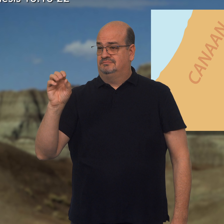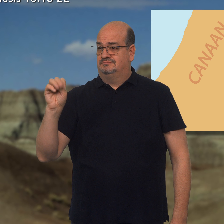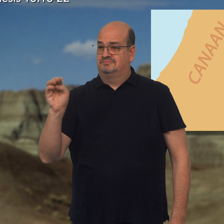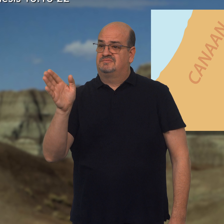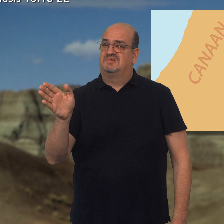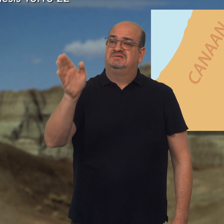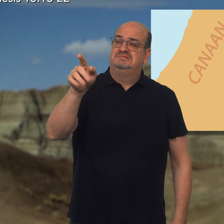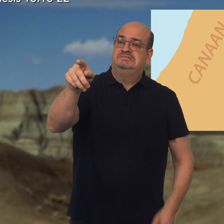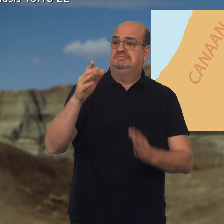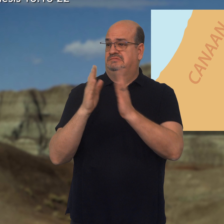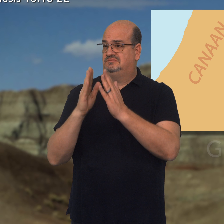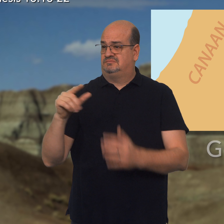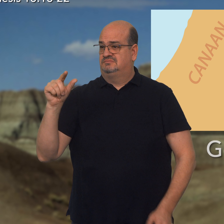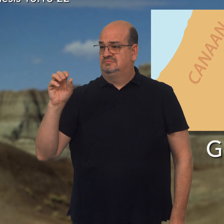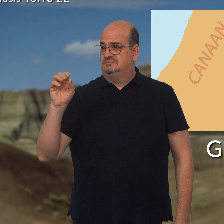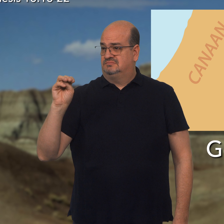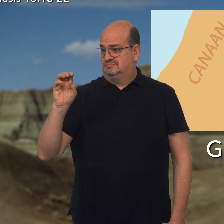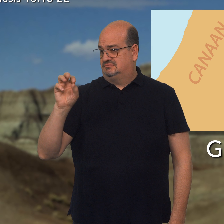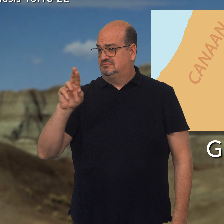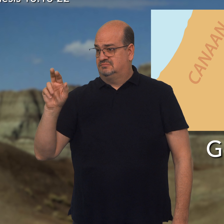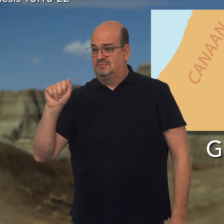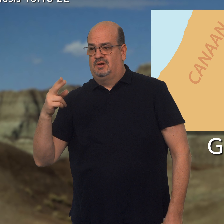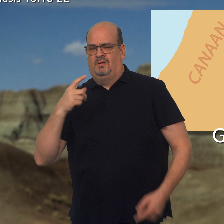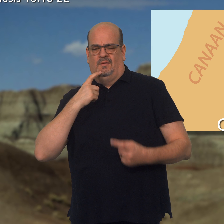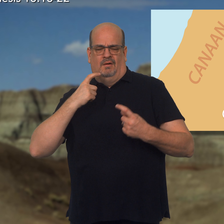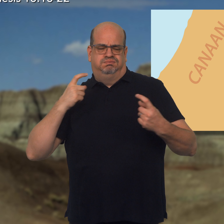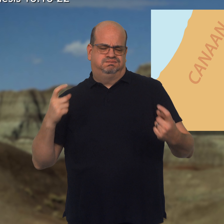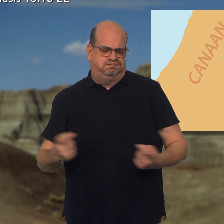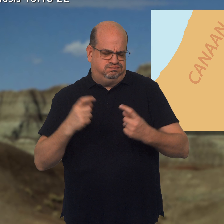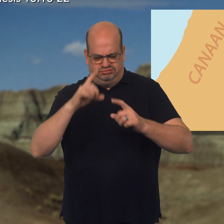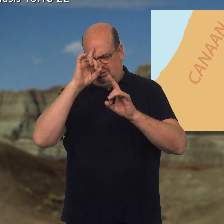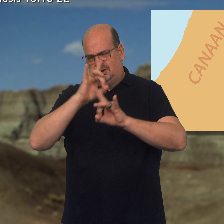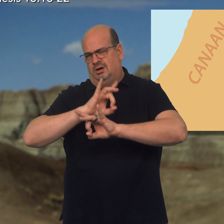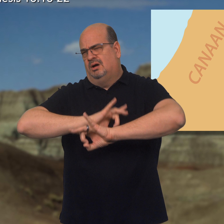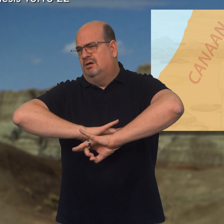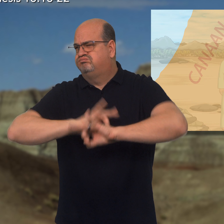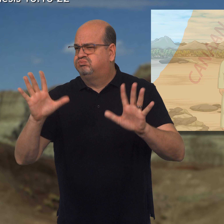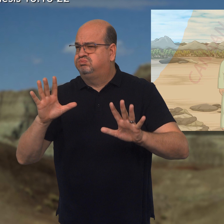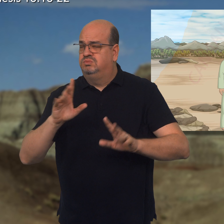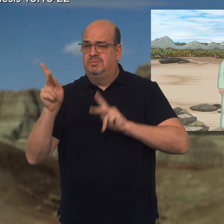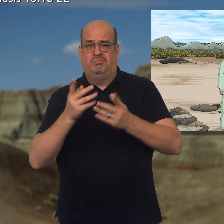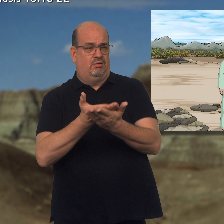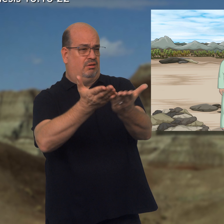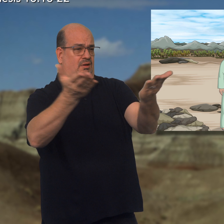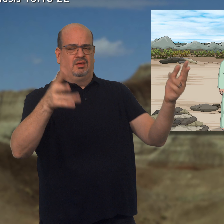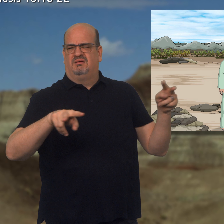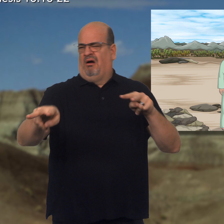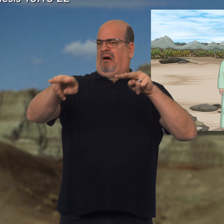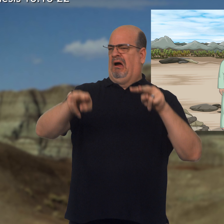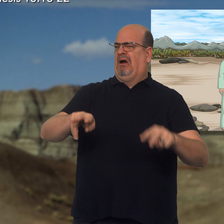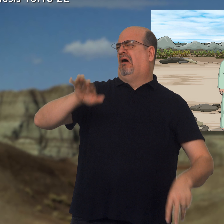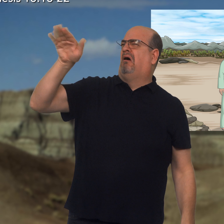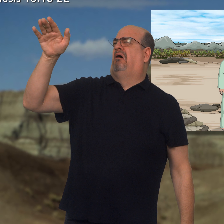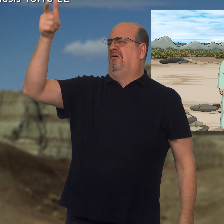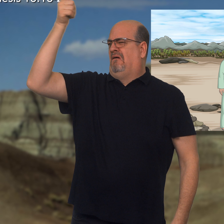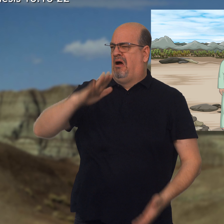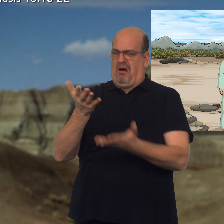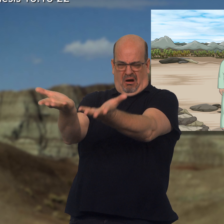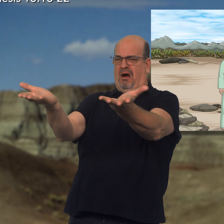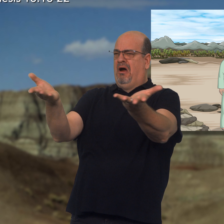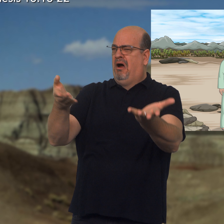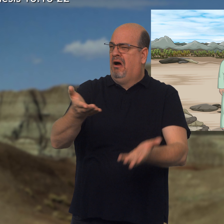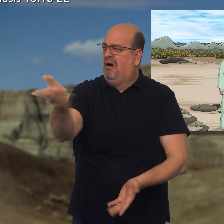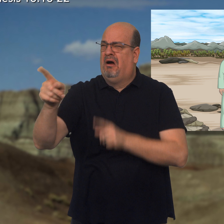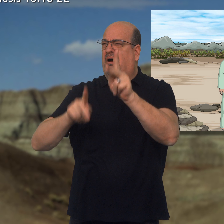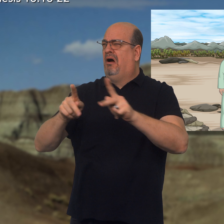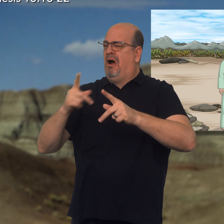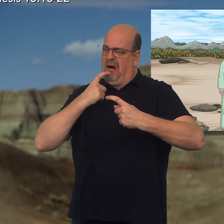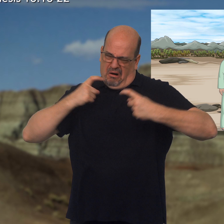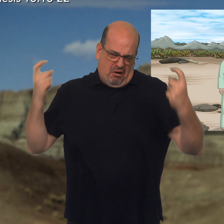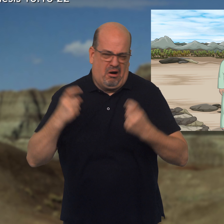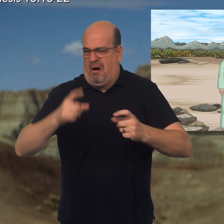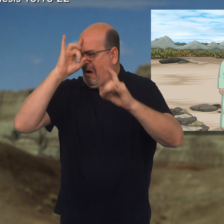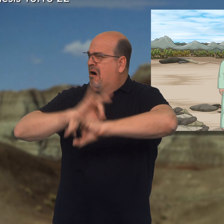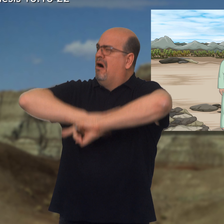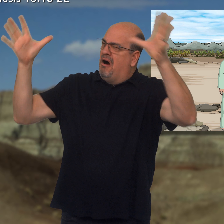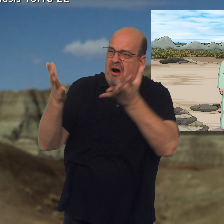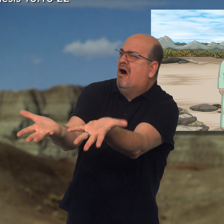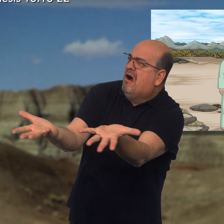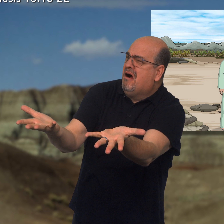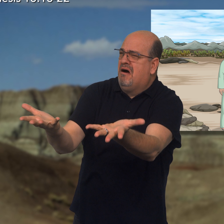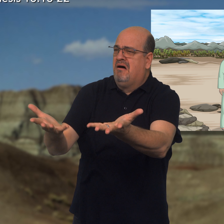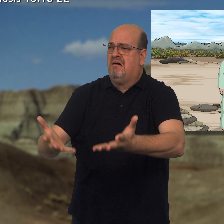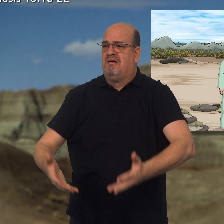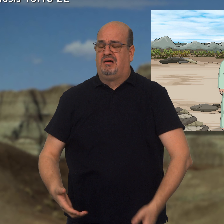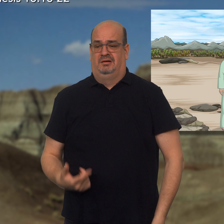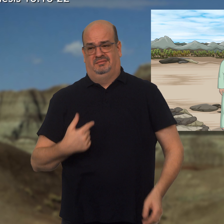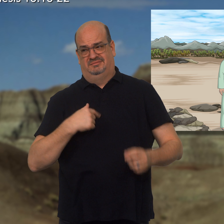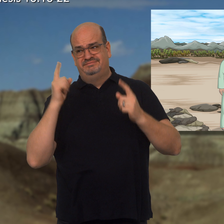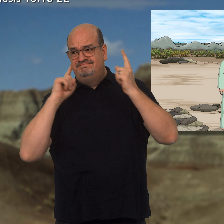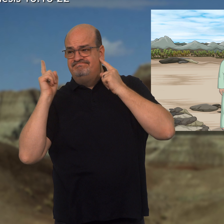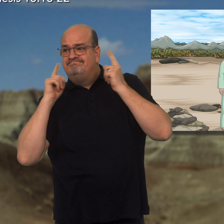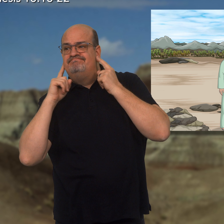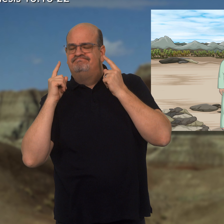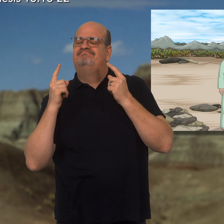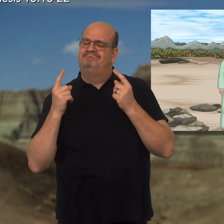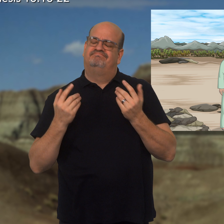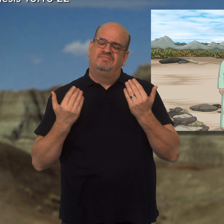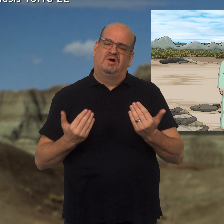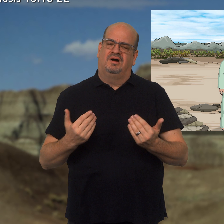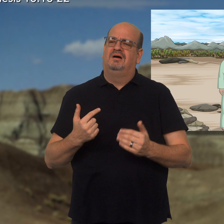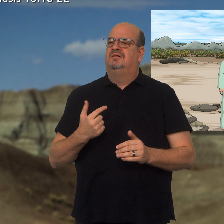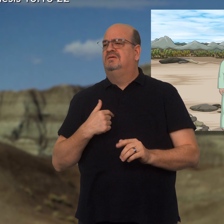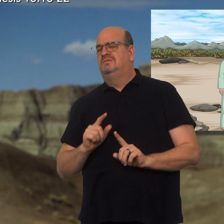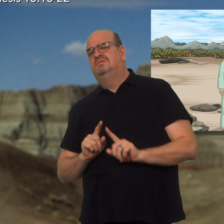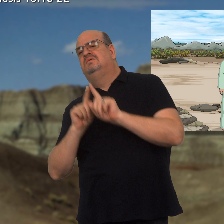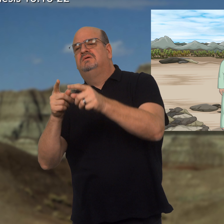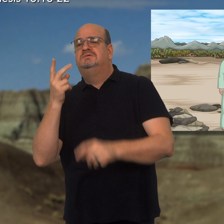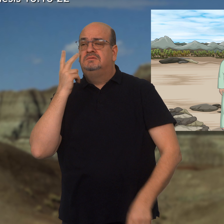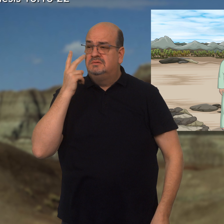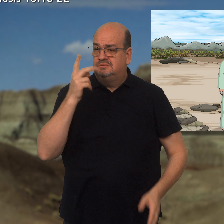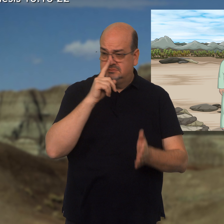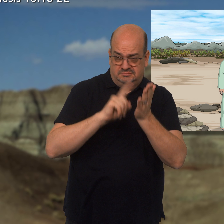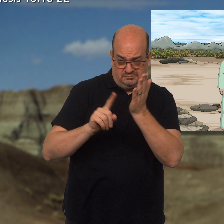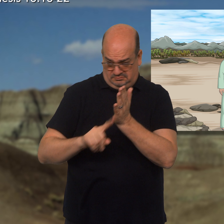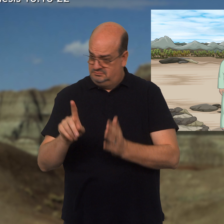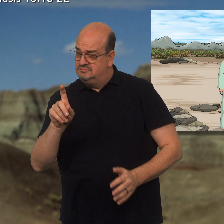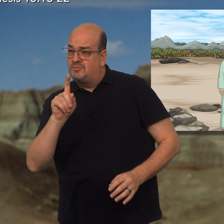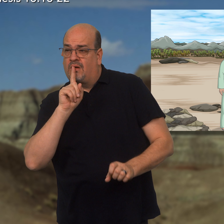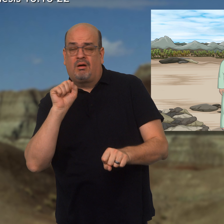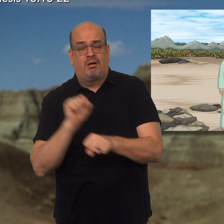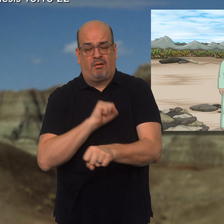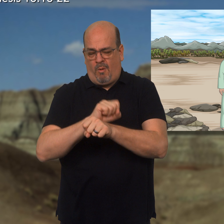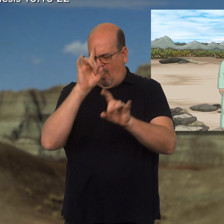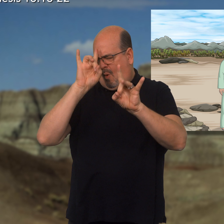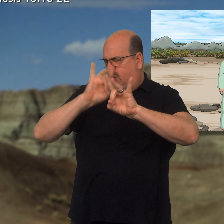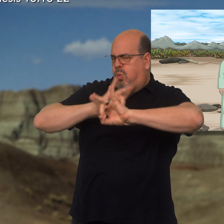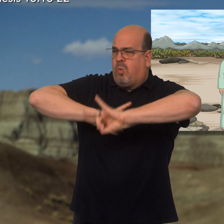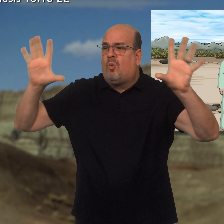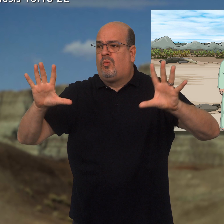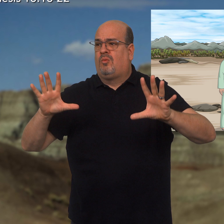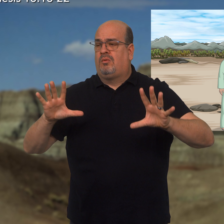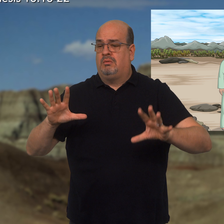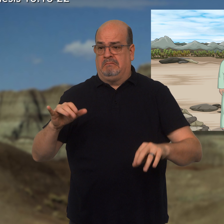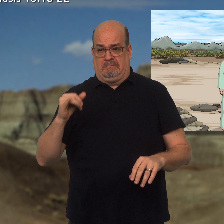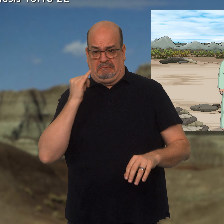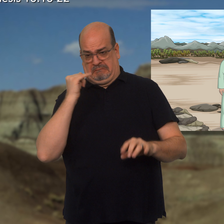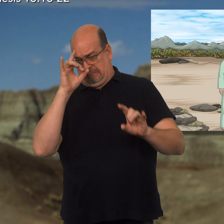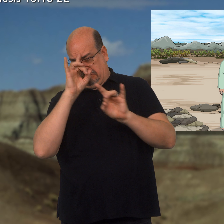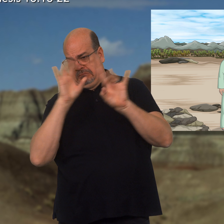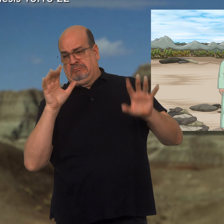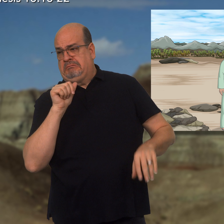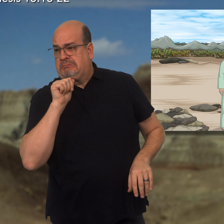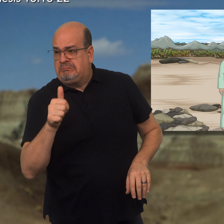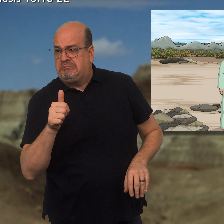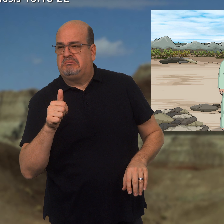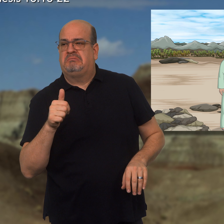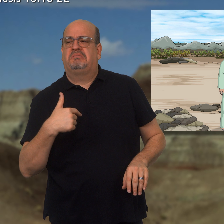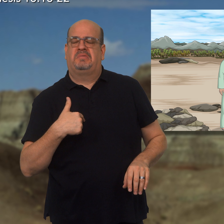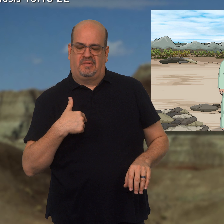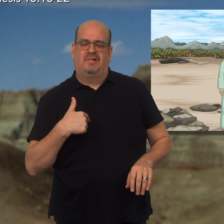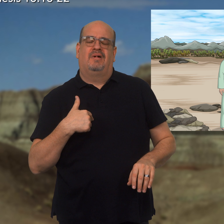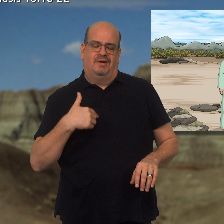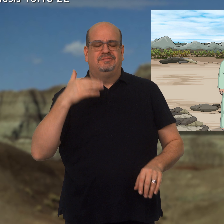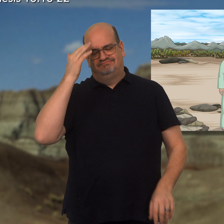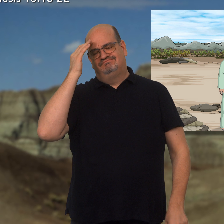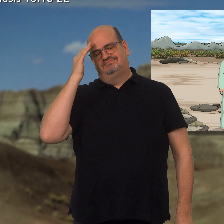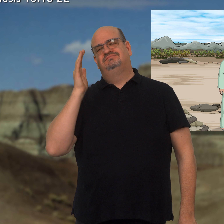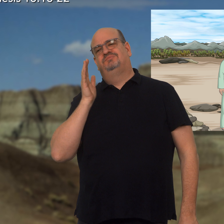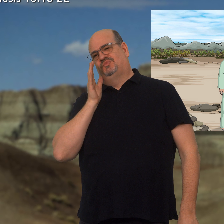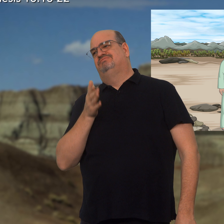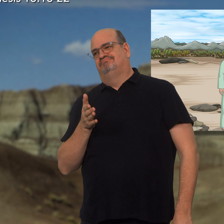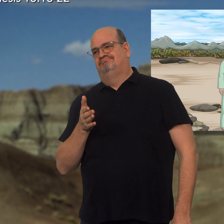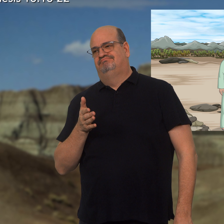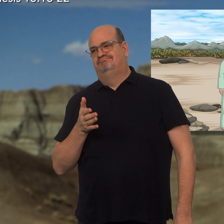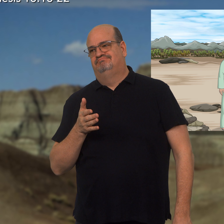Because their sin is so grievous, I will go down to see if their actions fully justify the outcry that has reached Me.